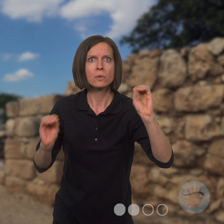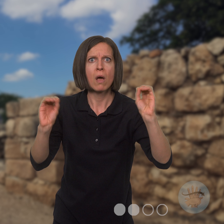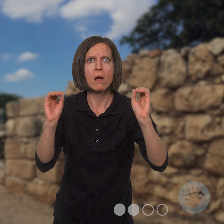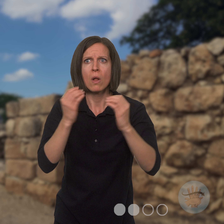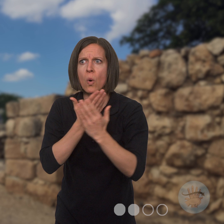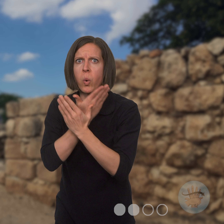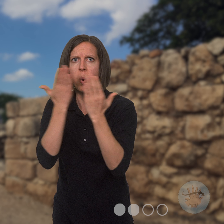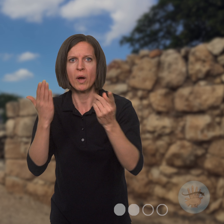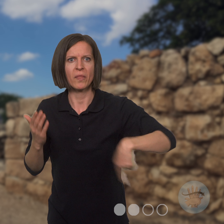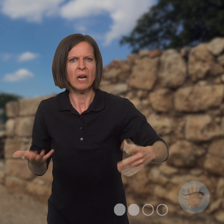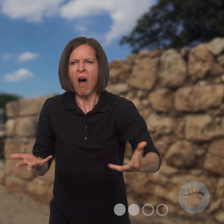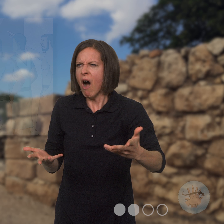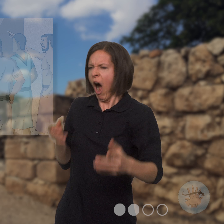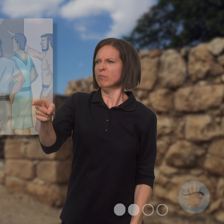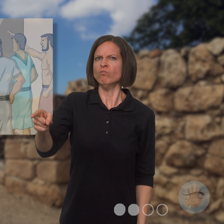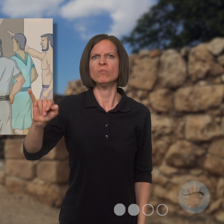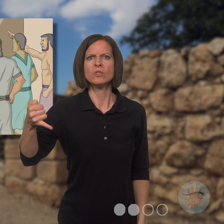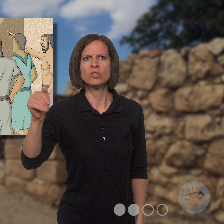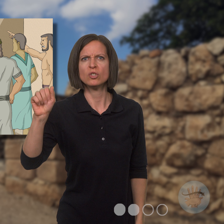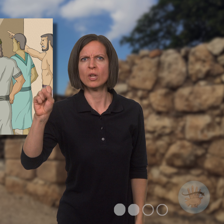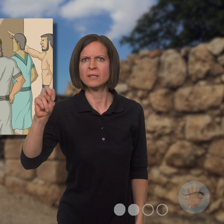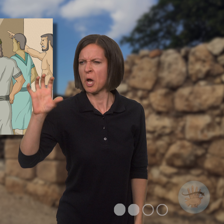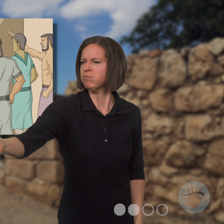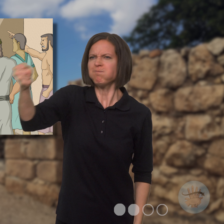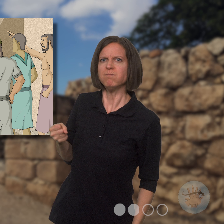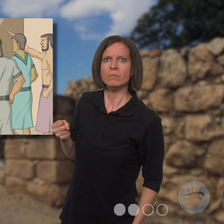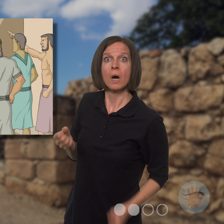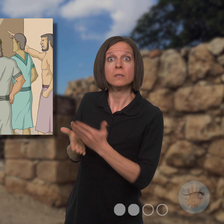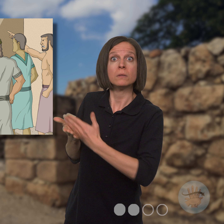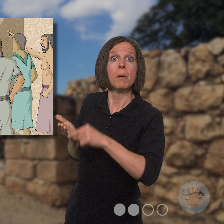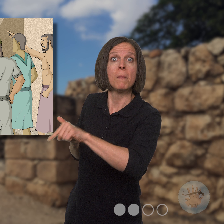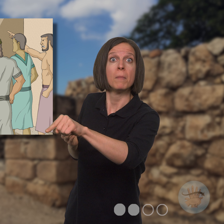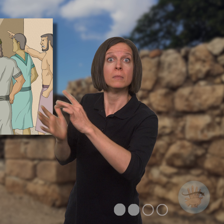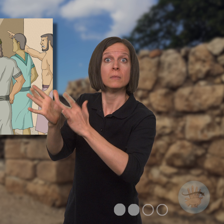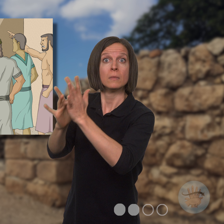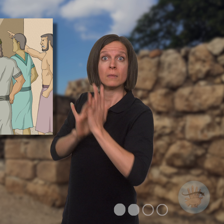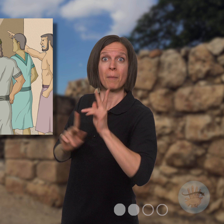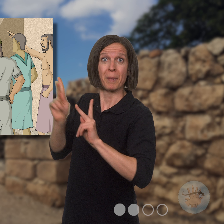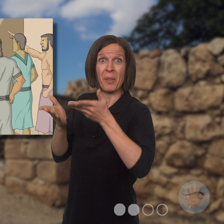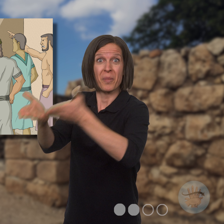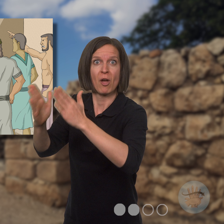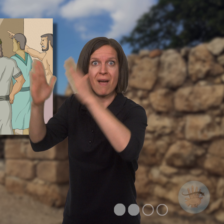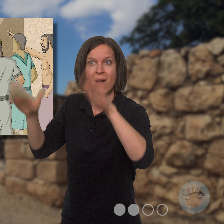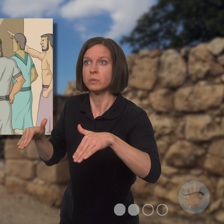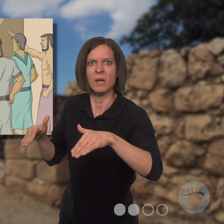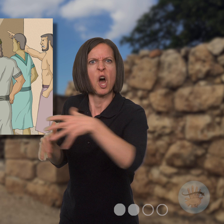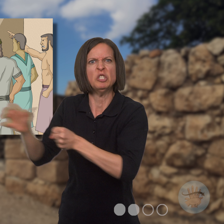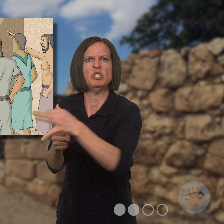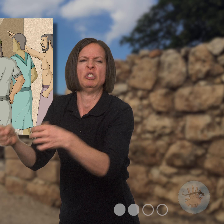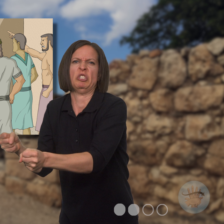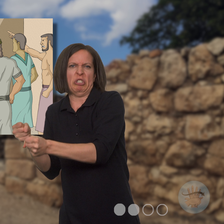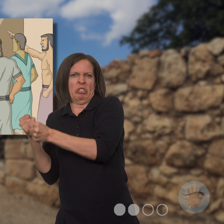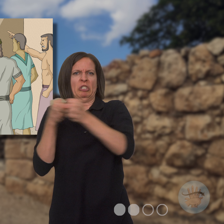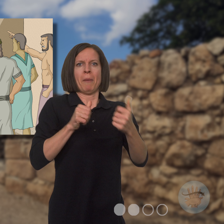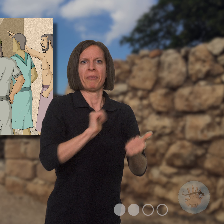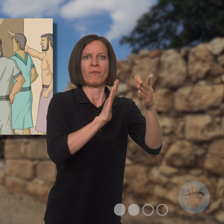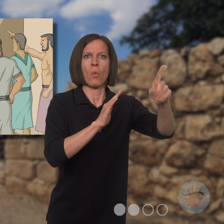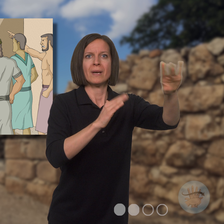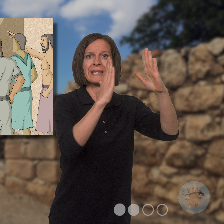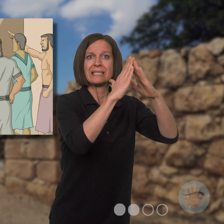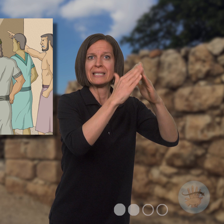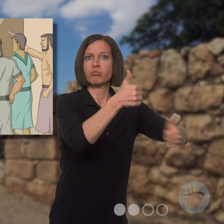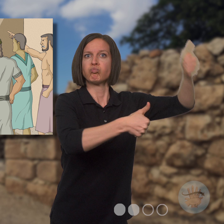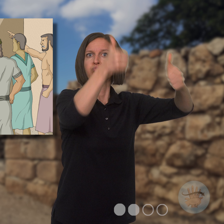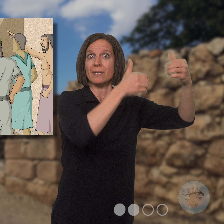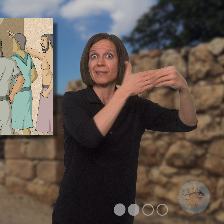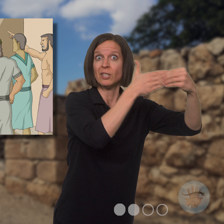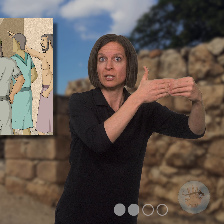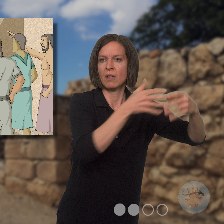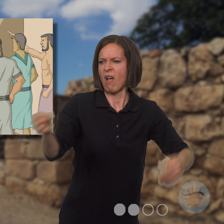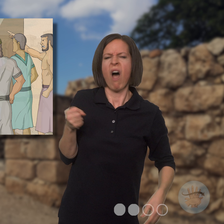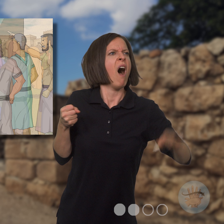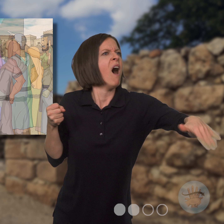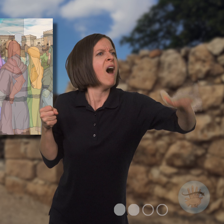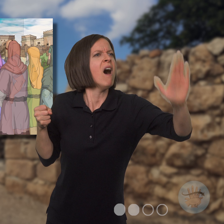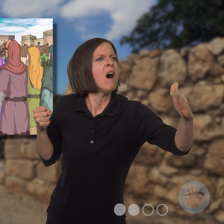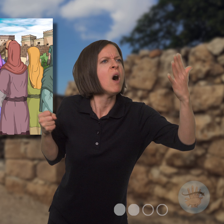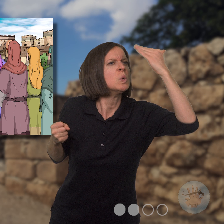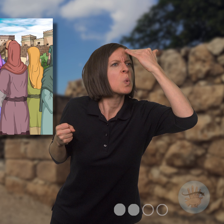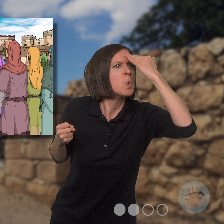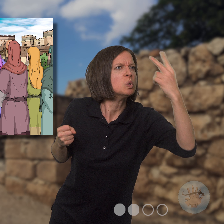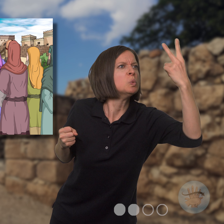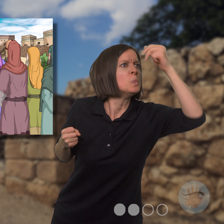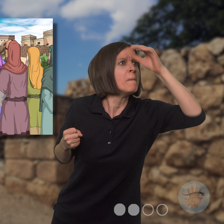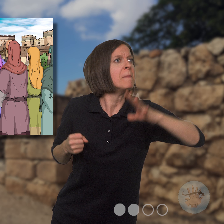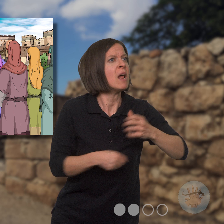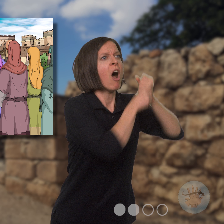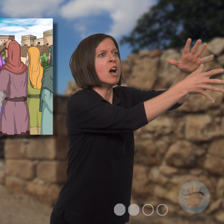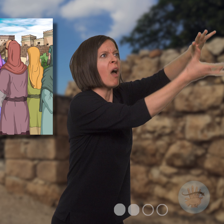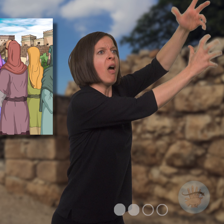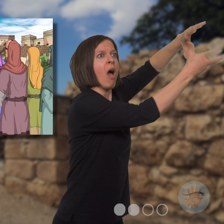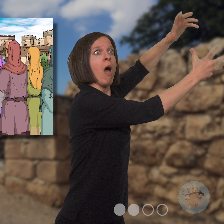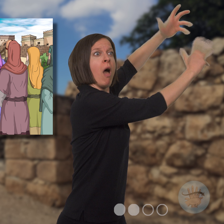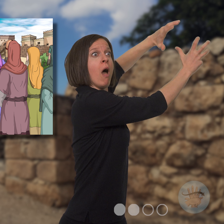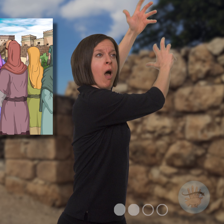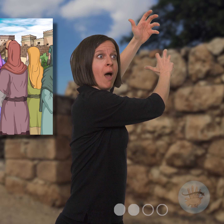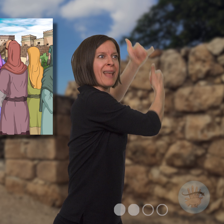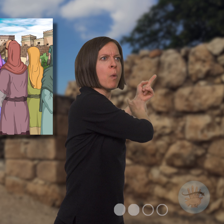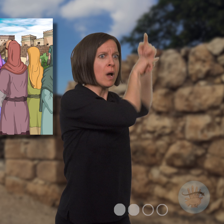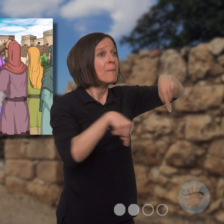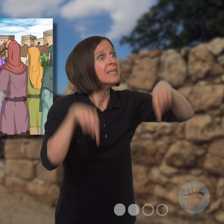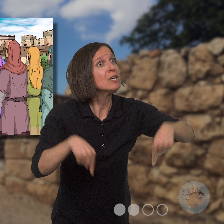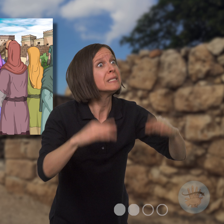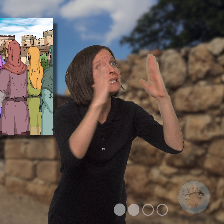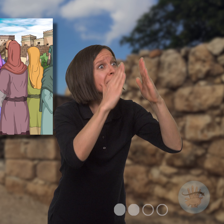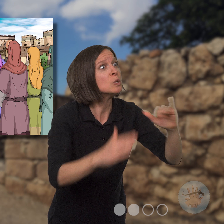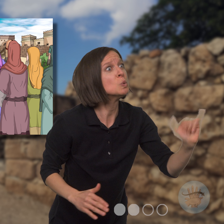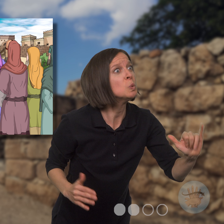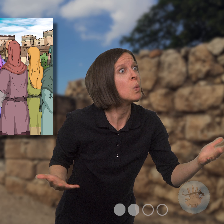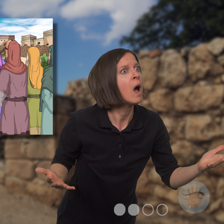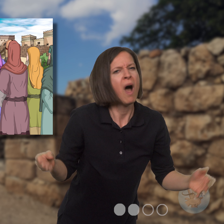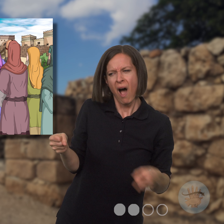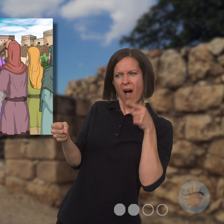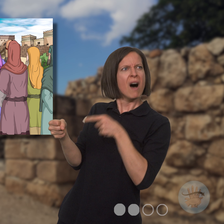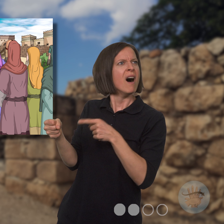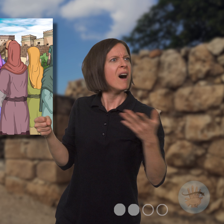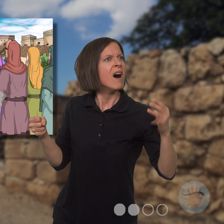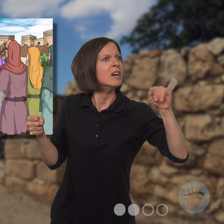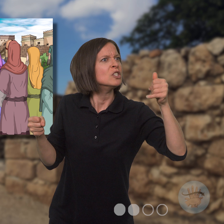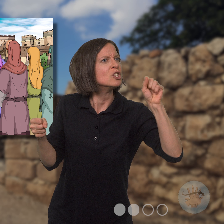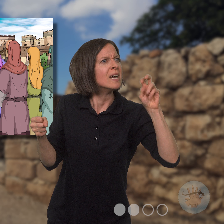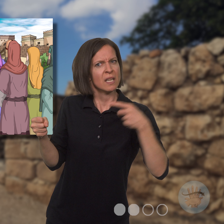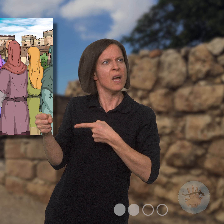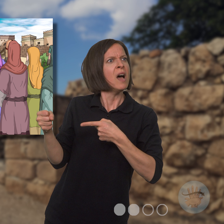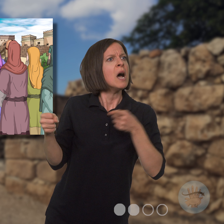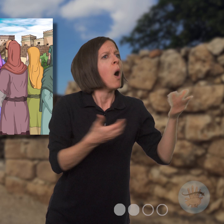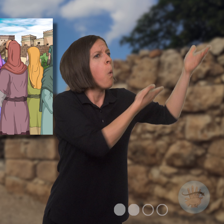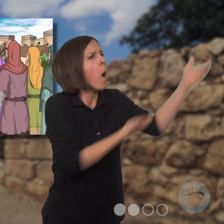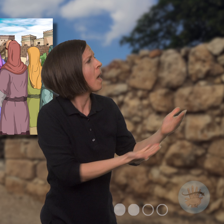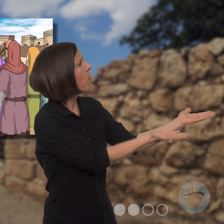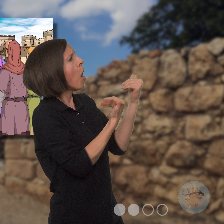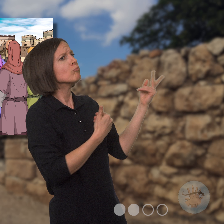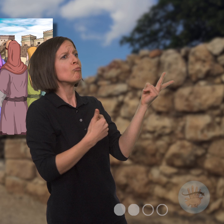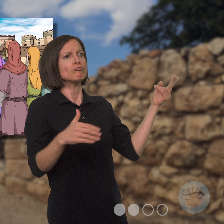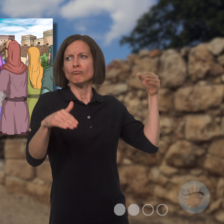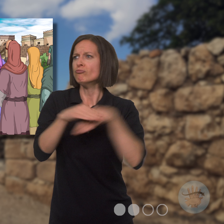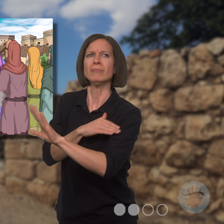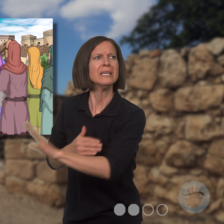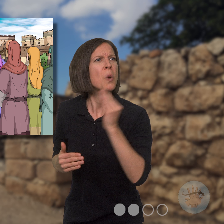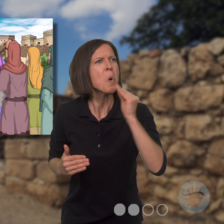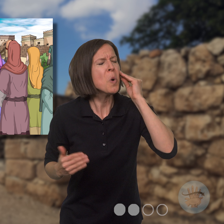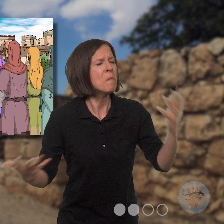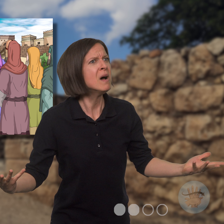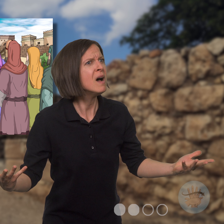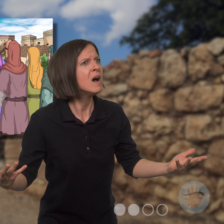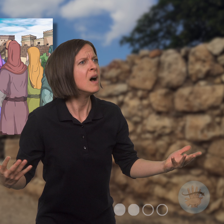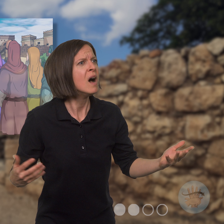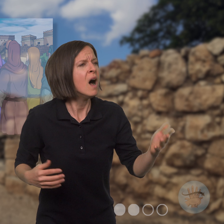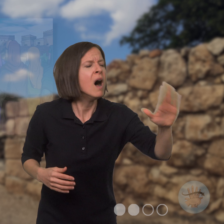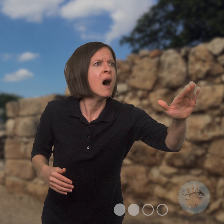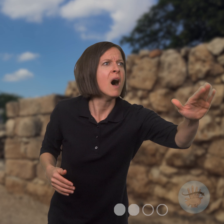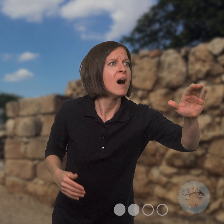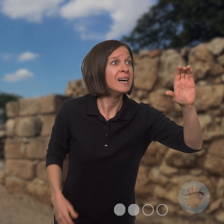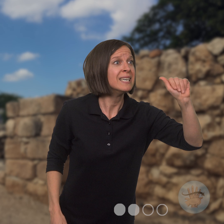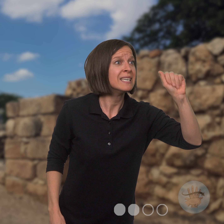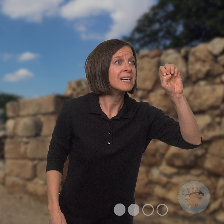But when they could not find them, they dragged Jason and some other brothers before the city officials, shouting, “These men who have turned the world upside down have now come here, and Jason has welcomed them into his home.